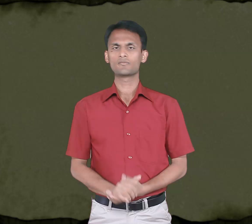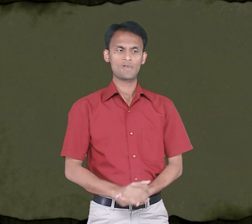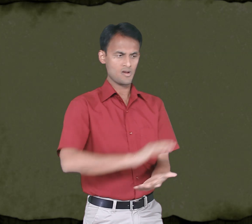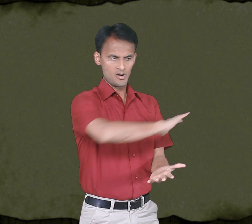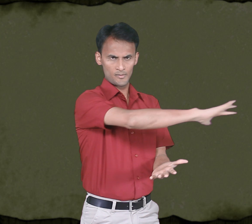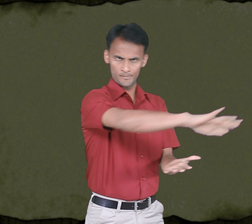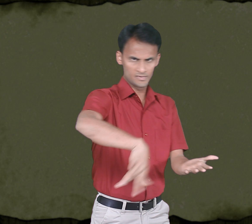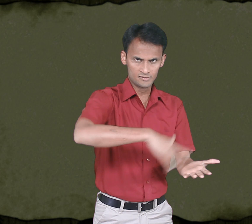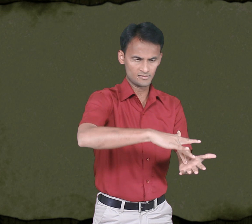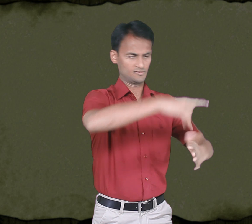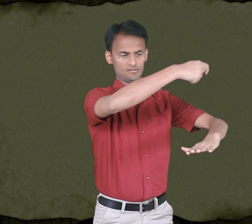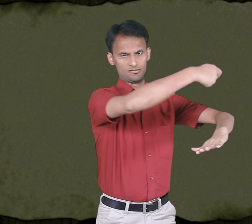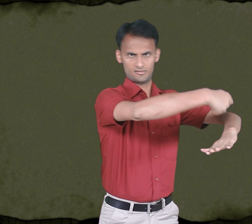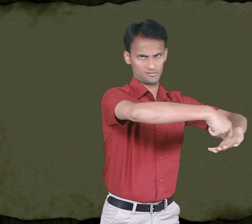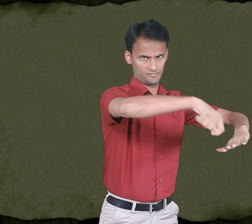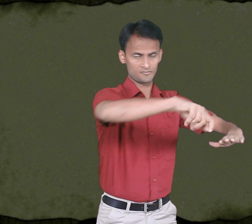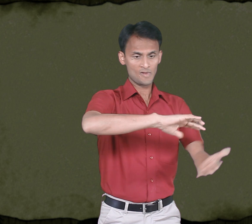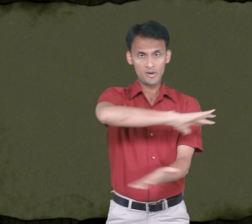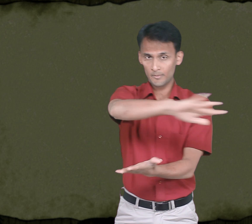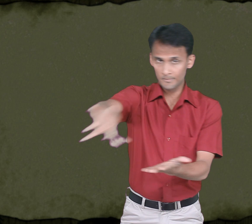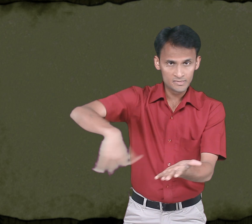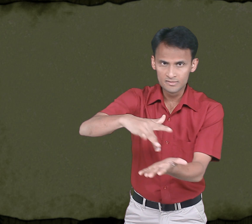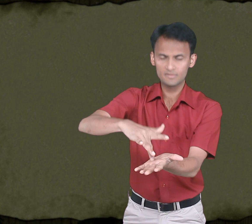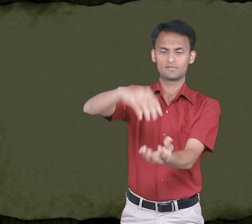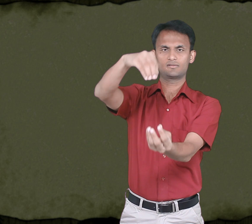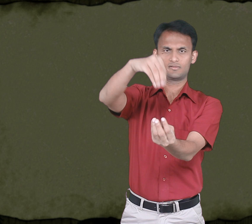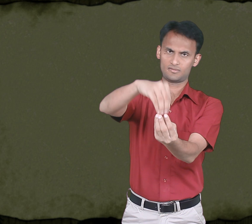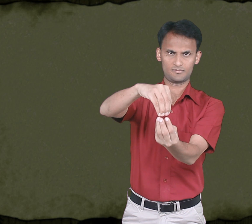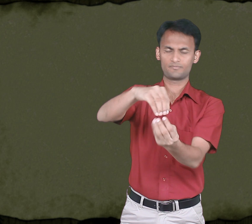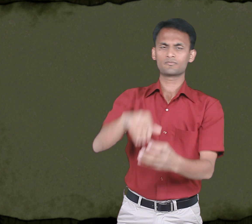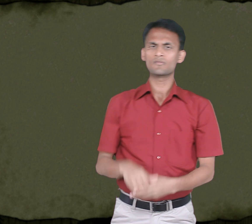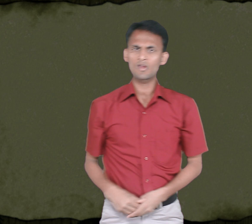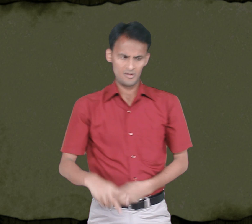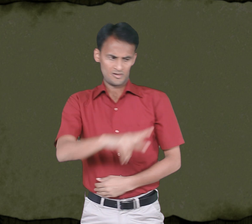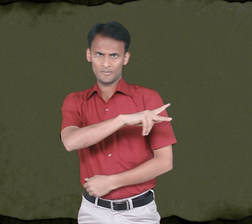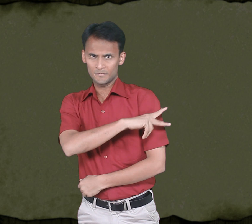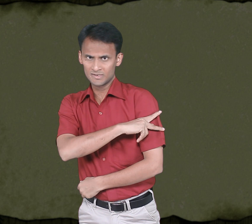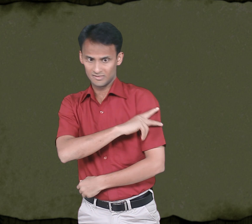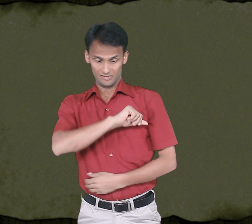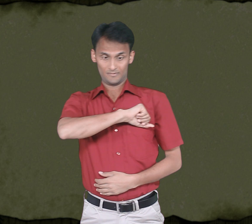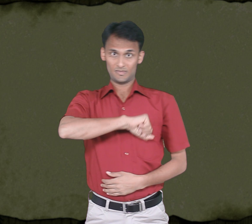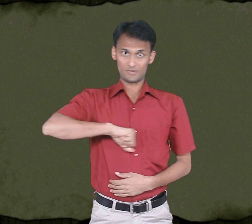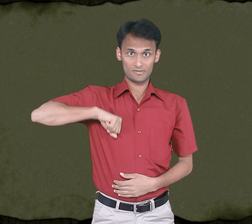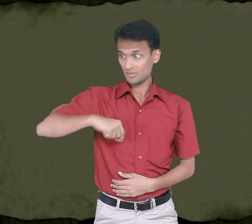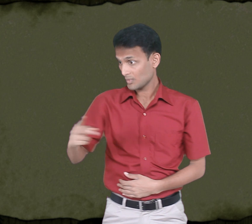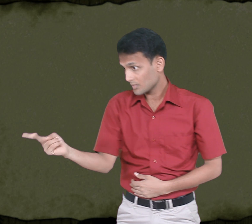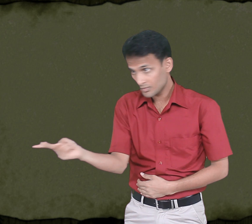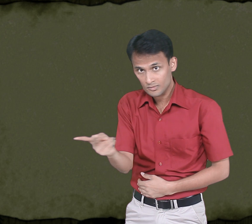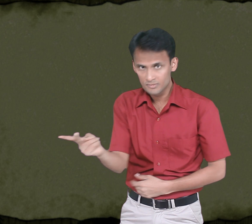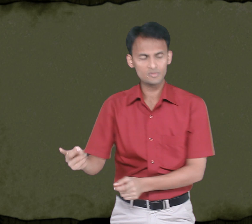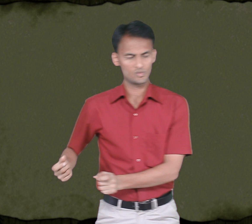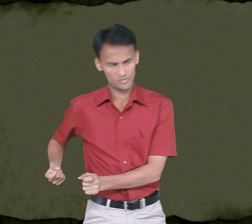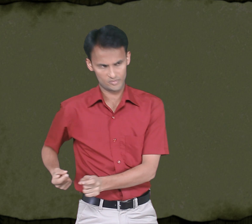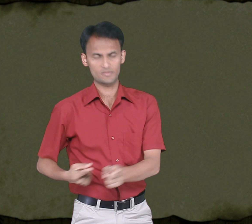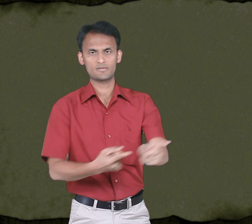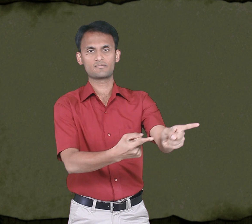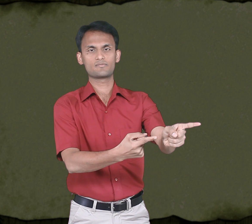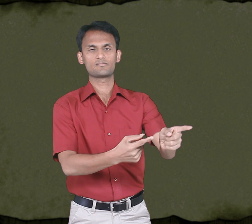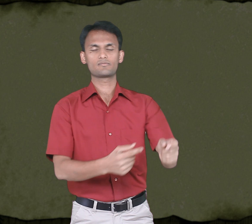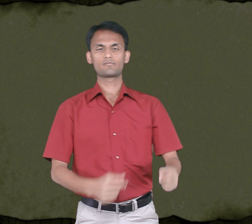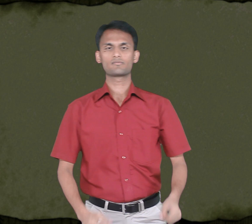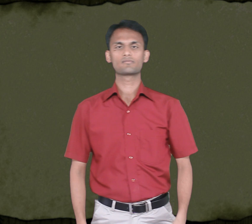Paul and Silas go to Thessalonica and Berea